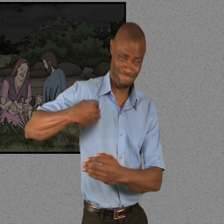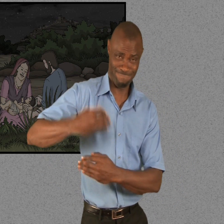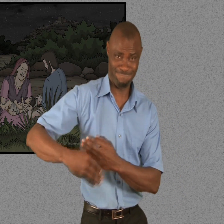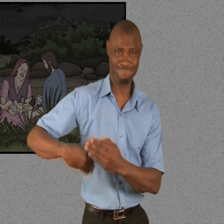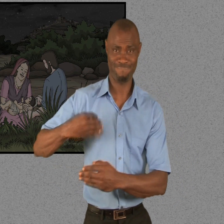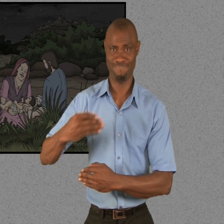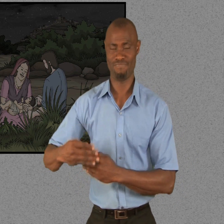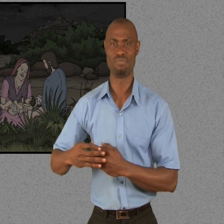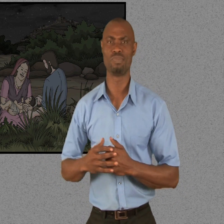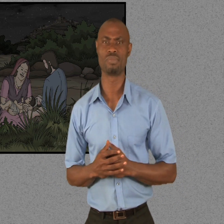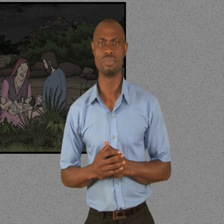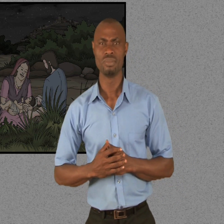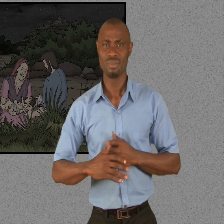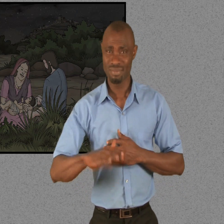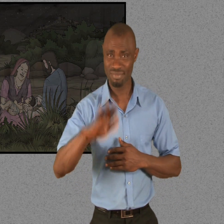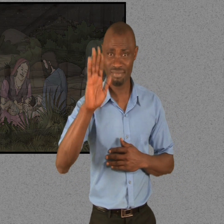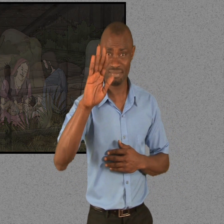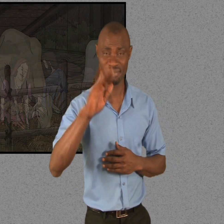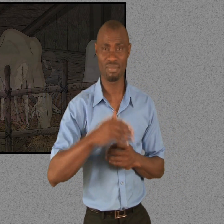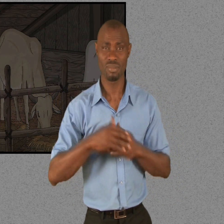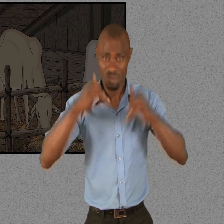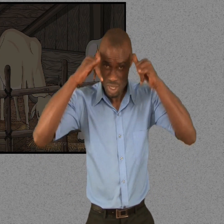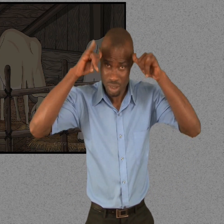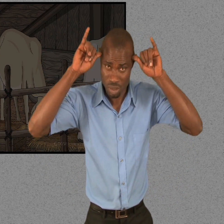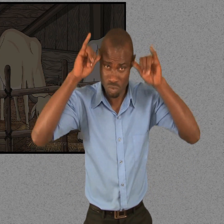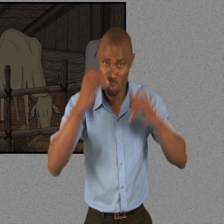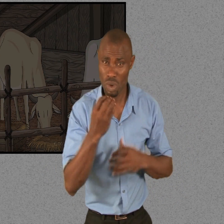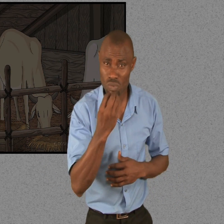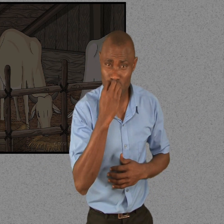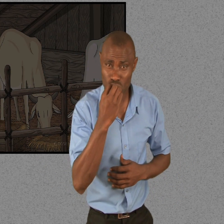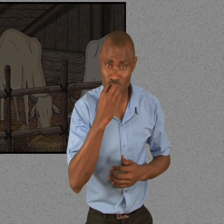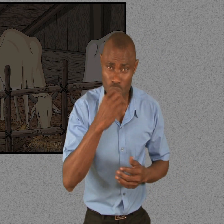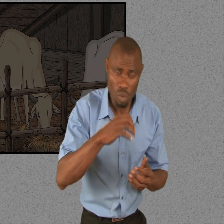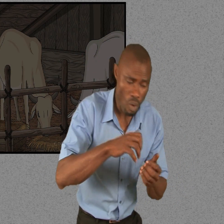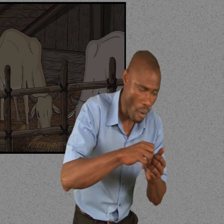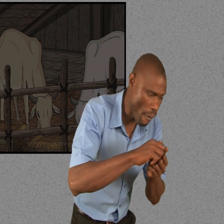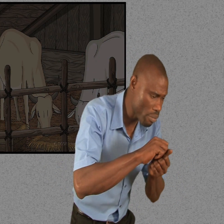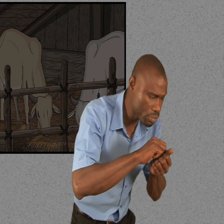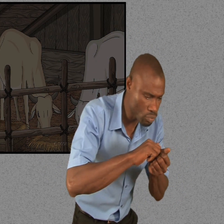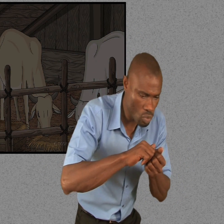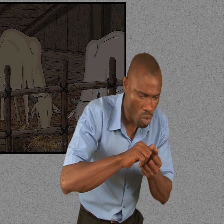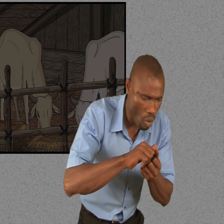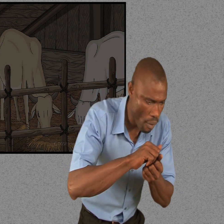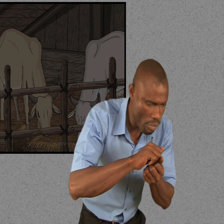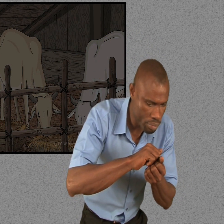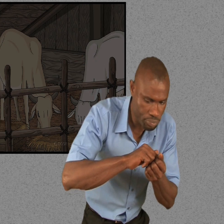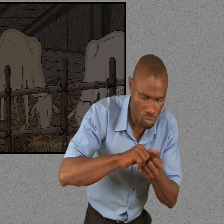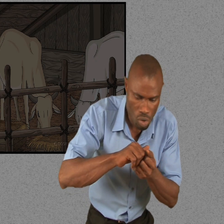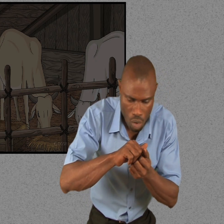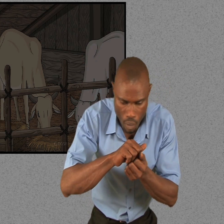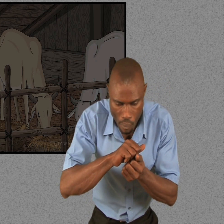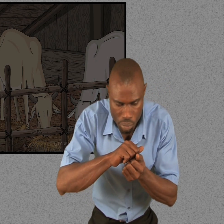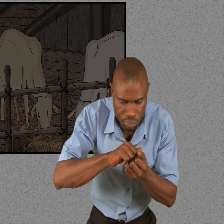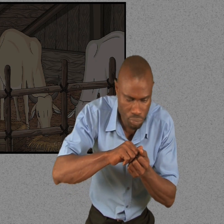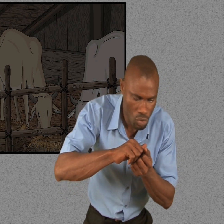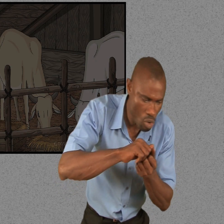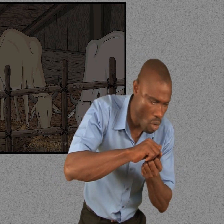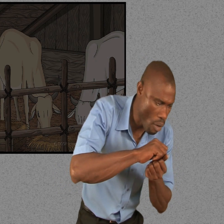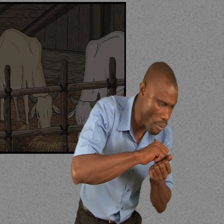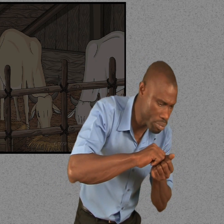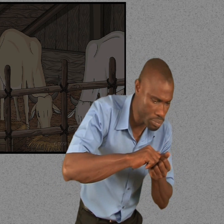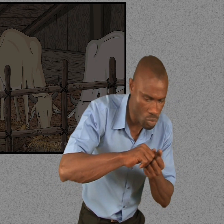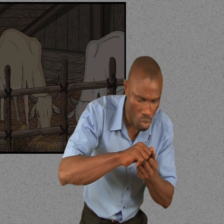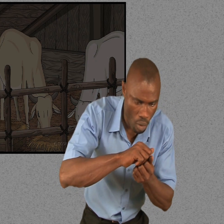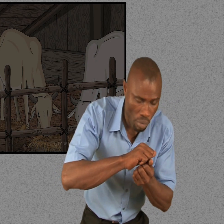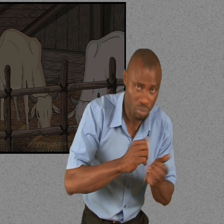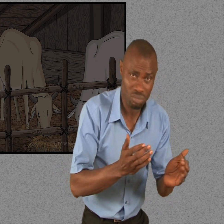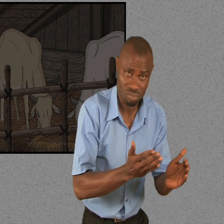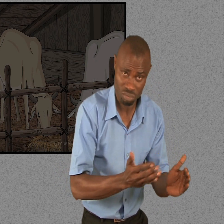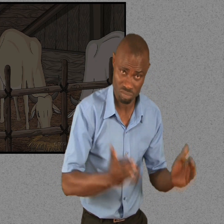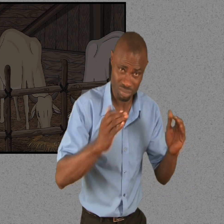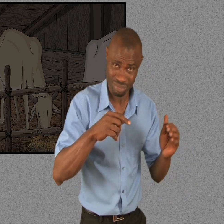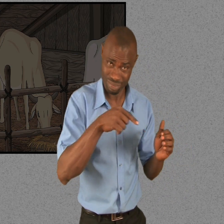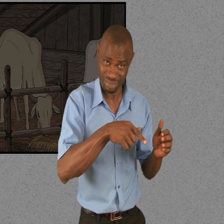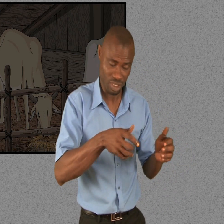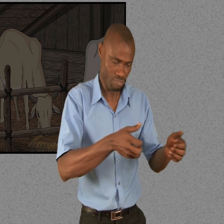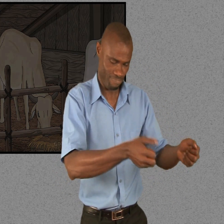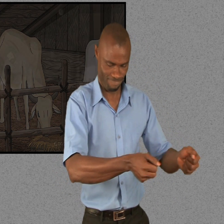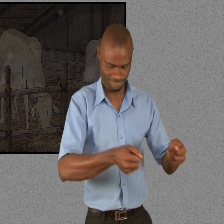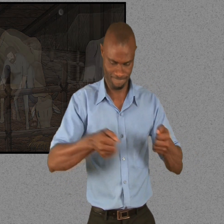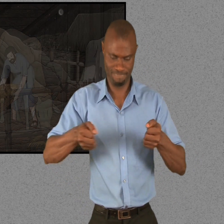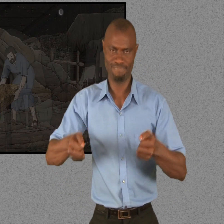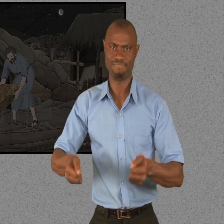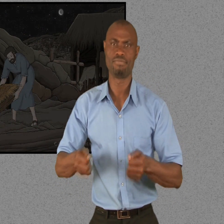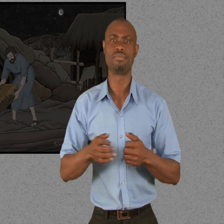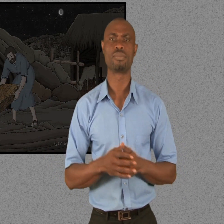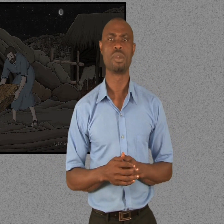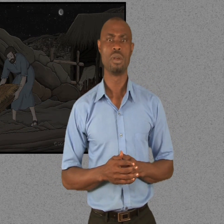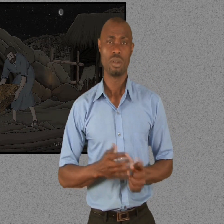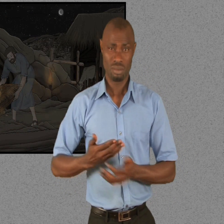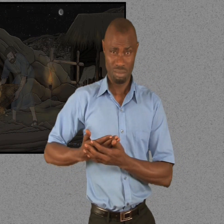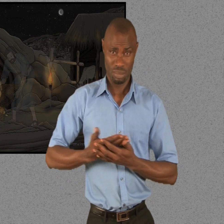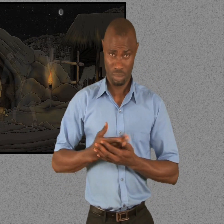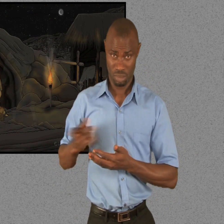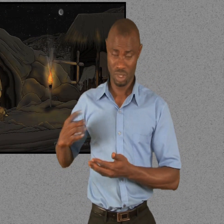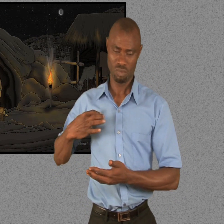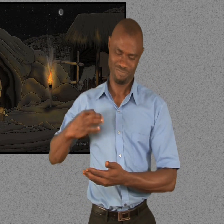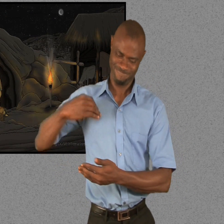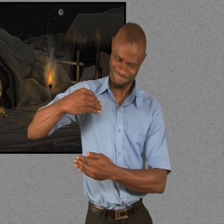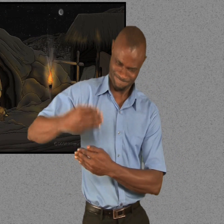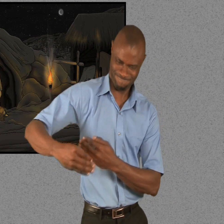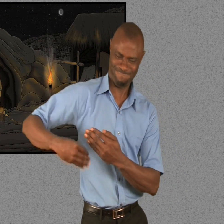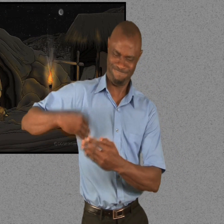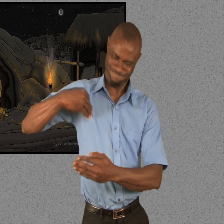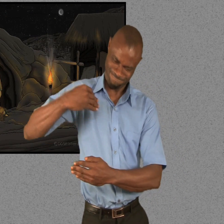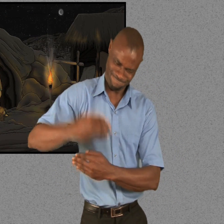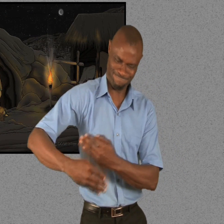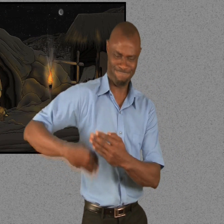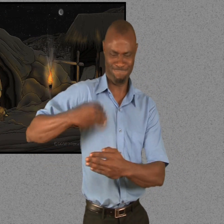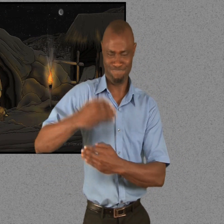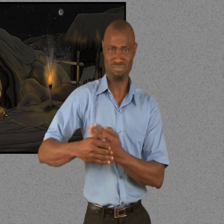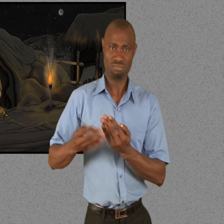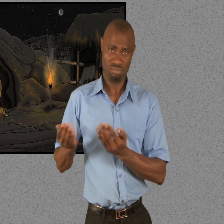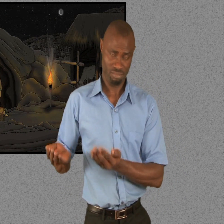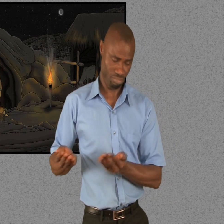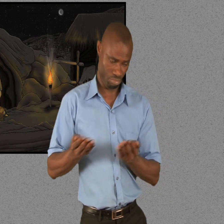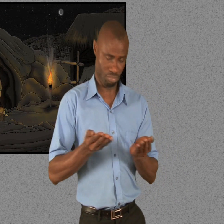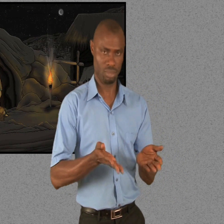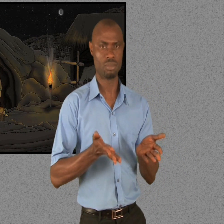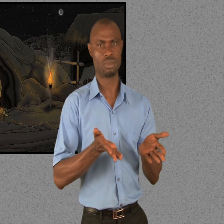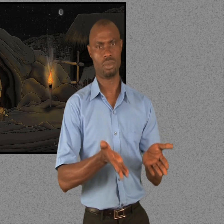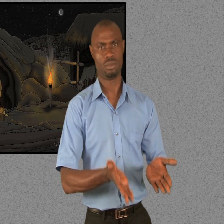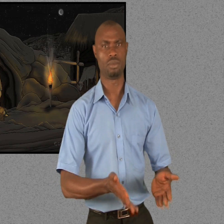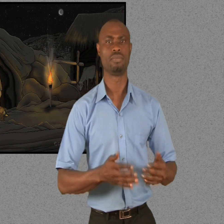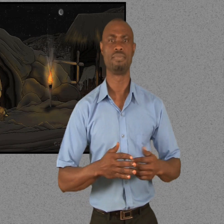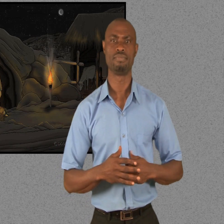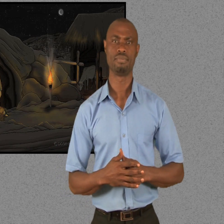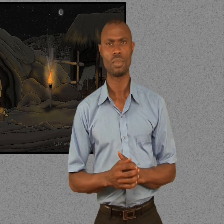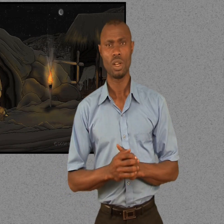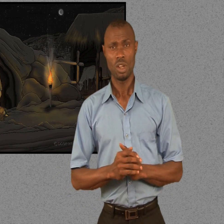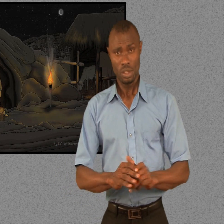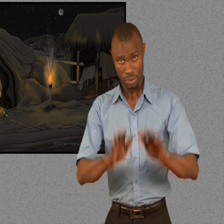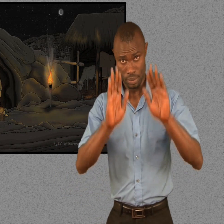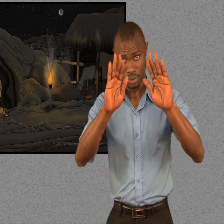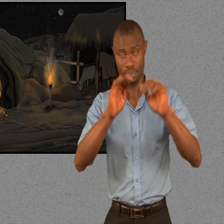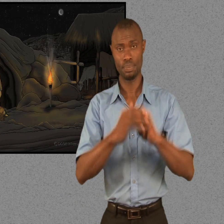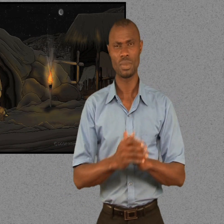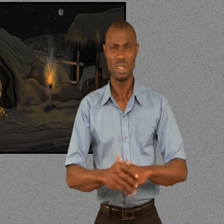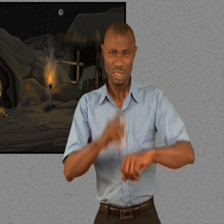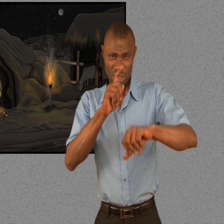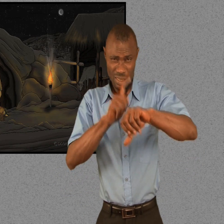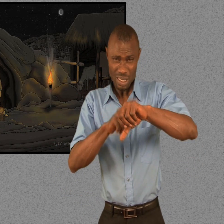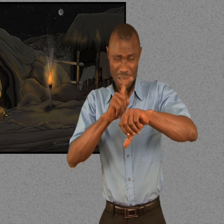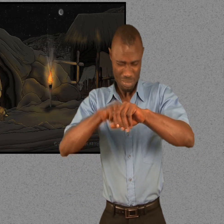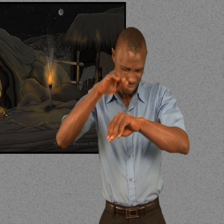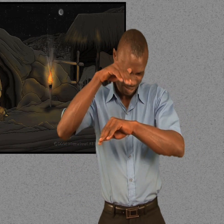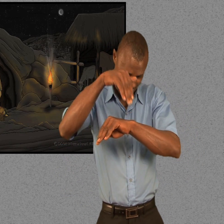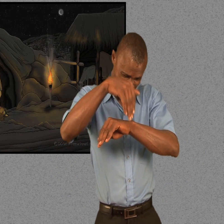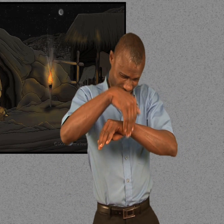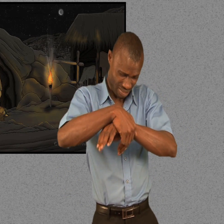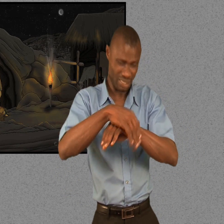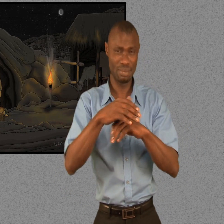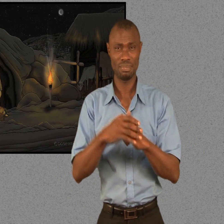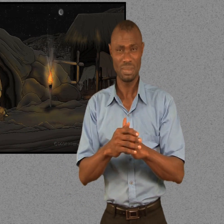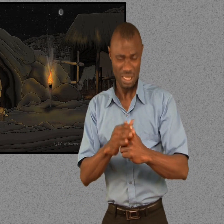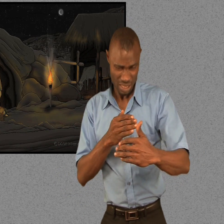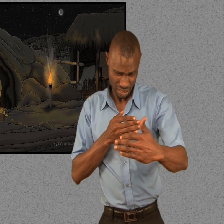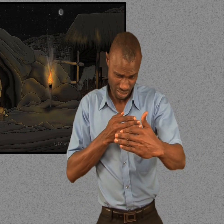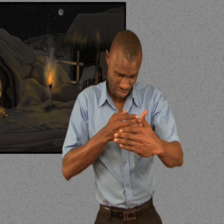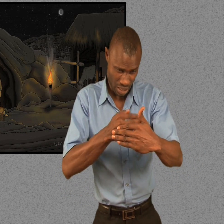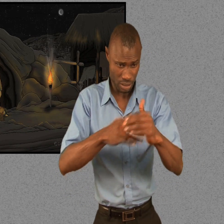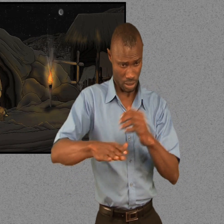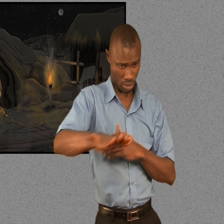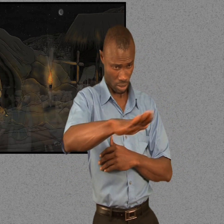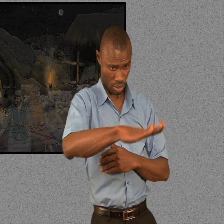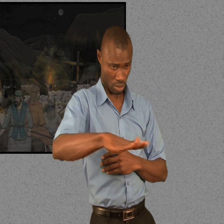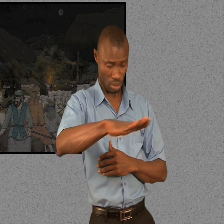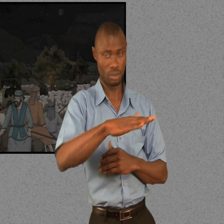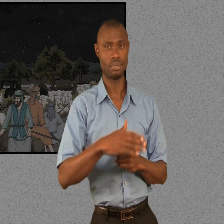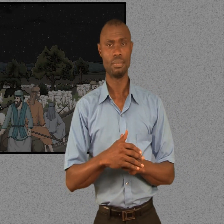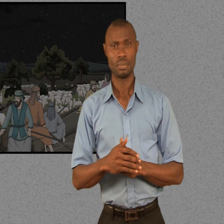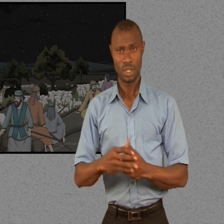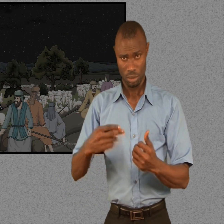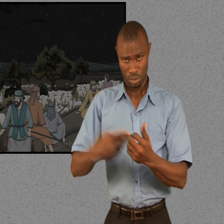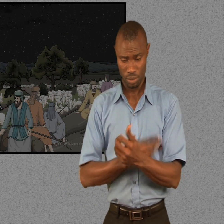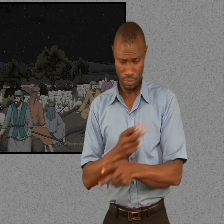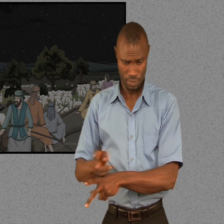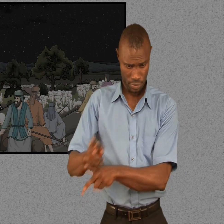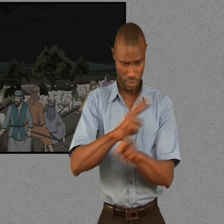She wrapped Him in swaddling cloths and laid Him in a manger, because there was no room for them in the inn.